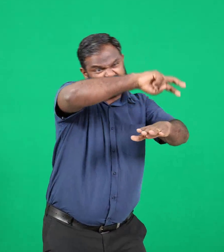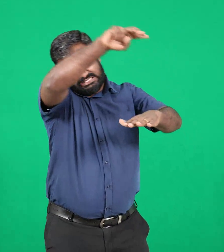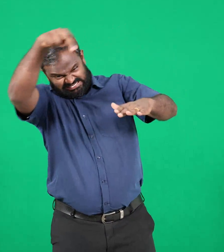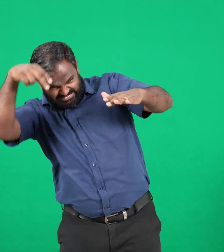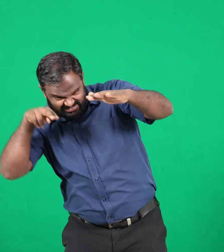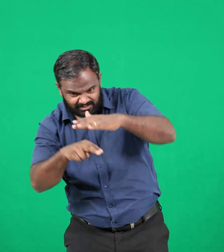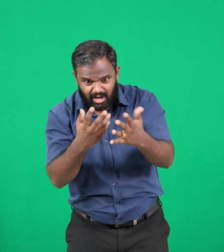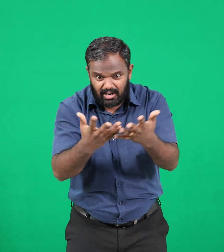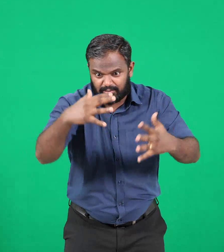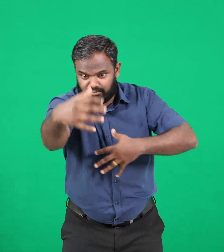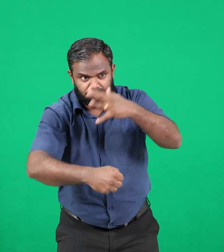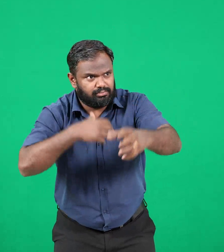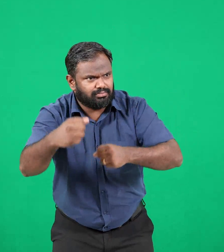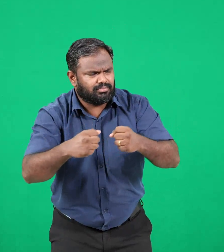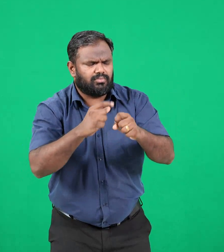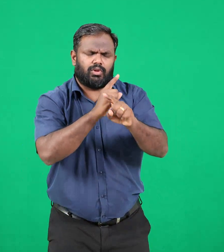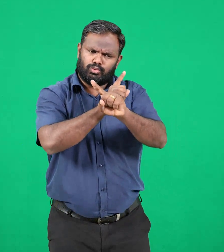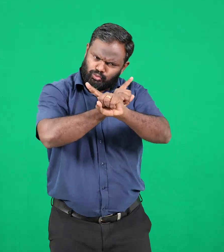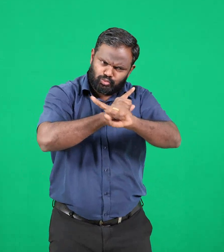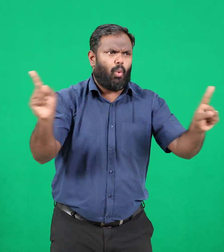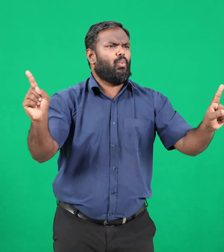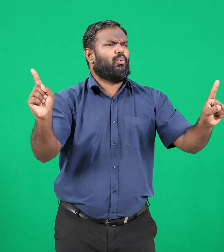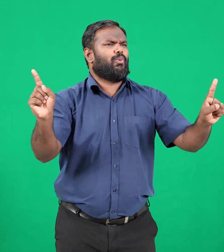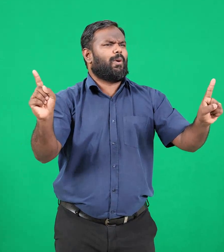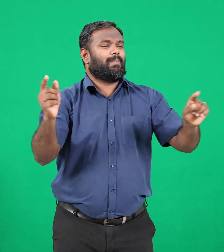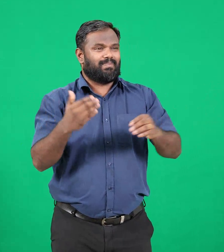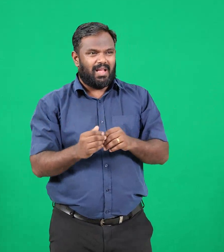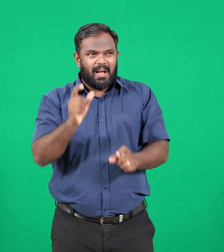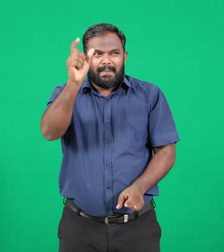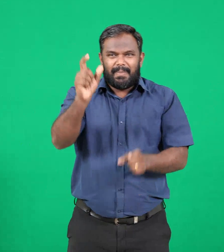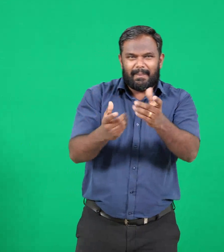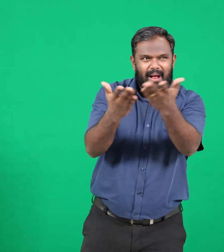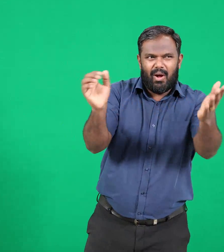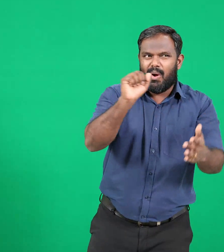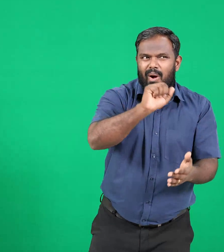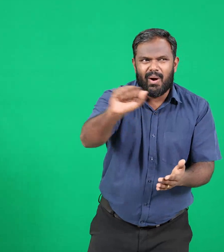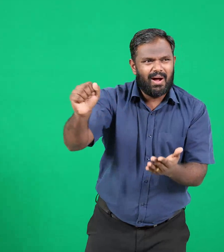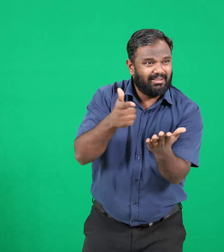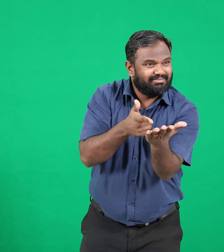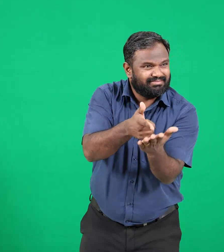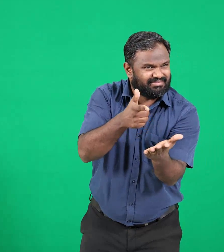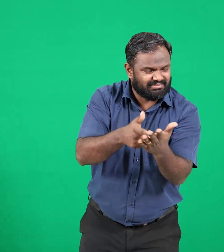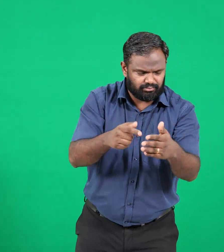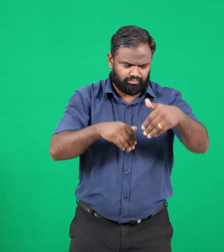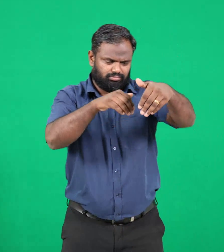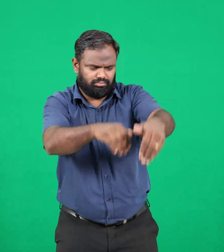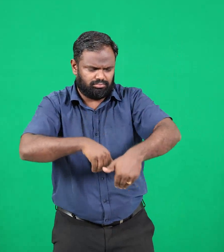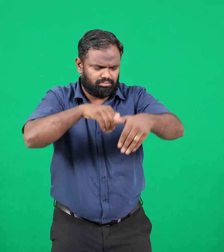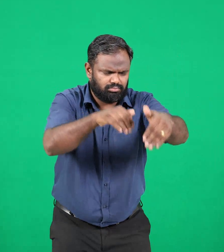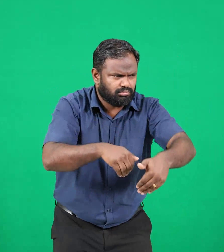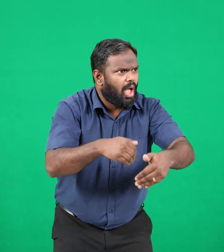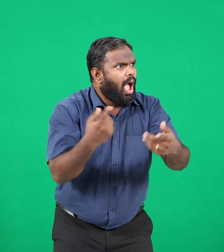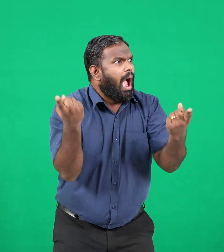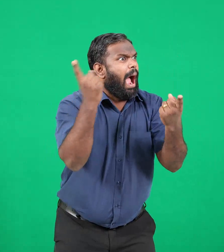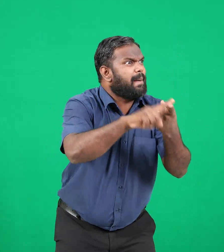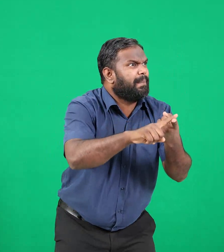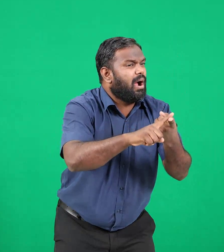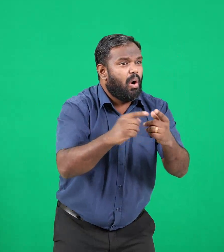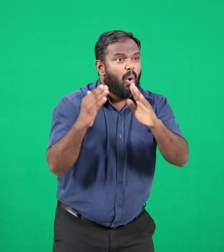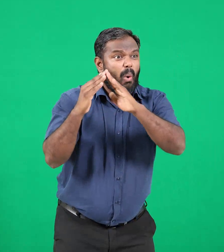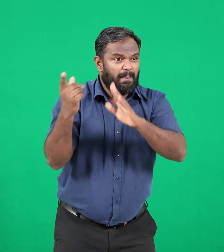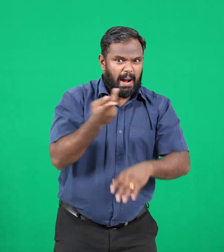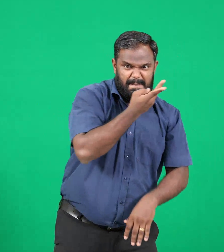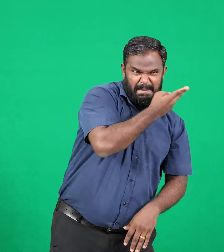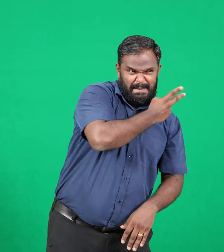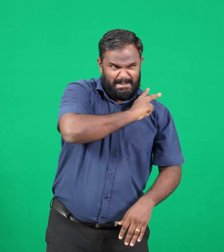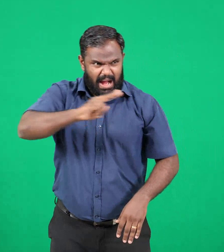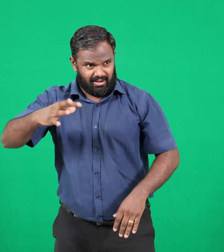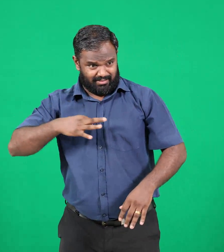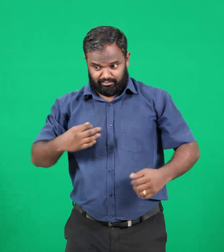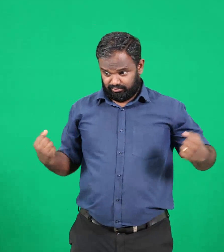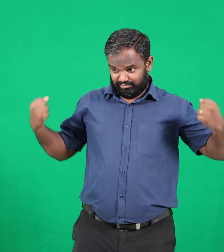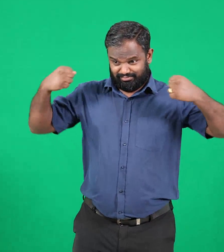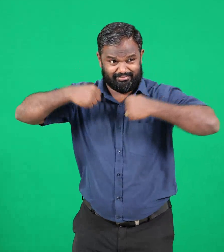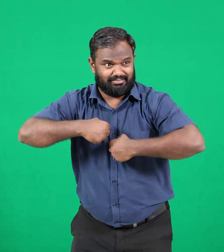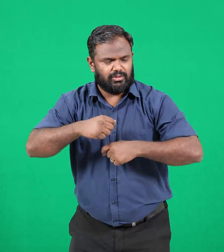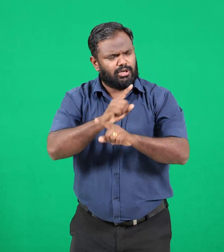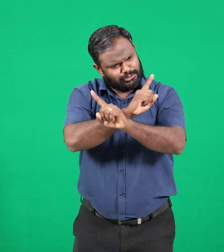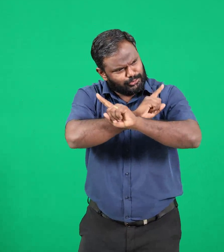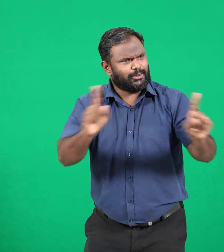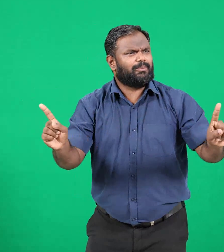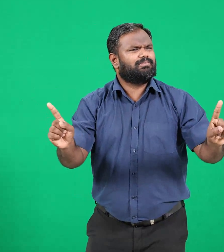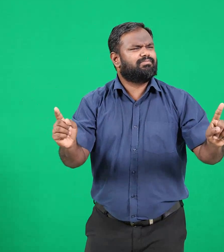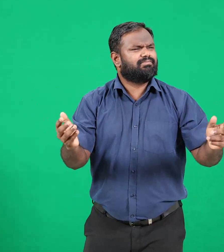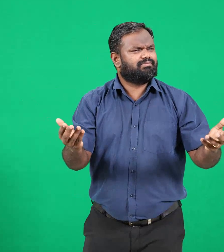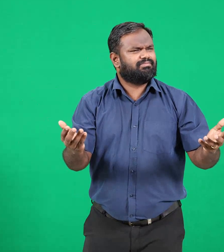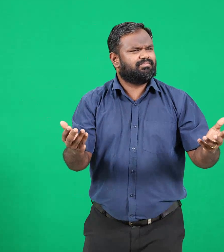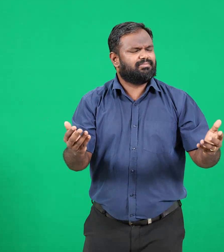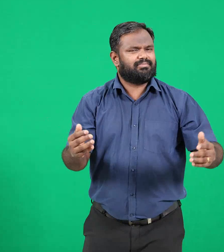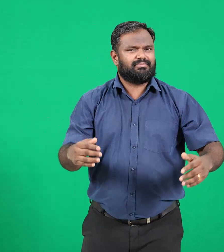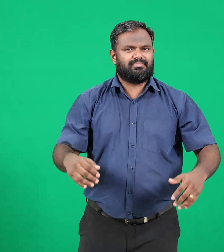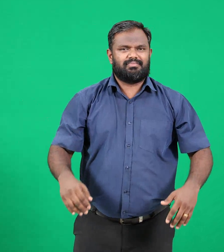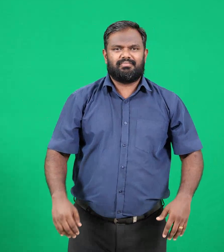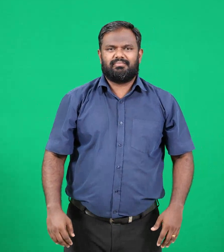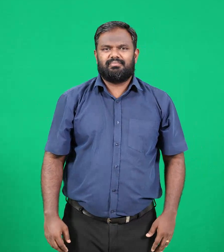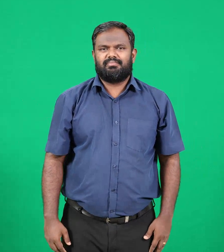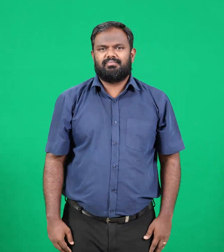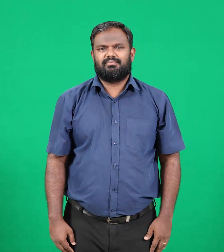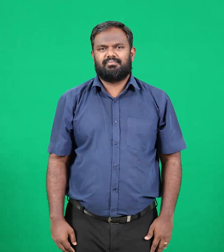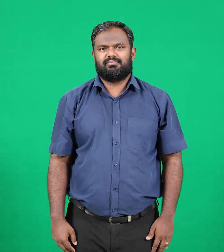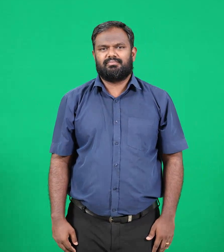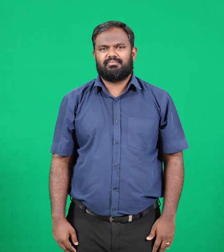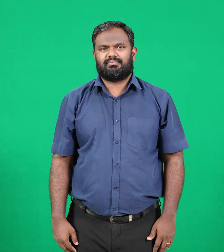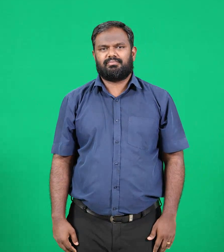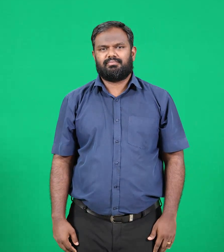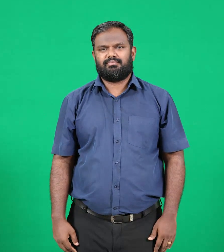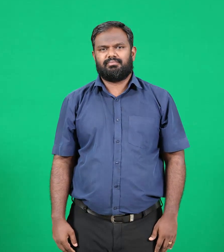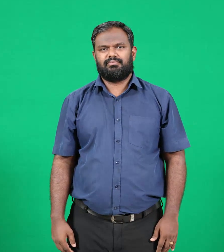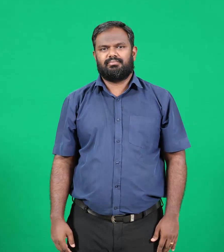And let no one in the field return for his cloak.